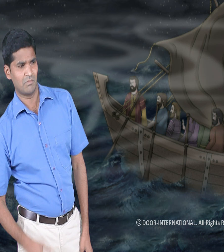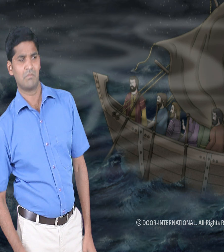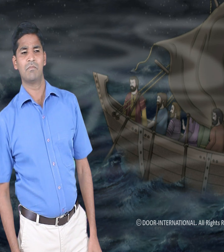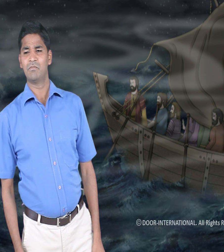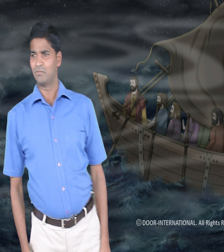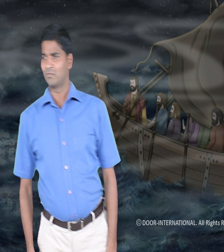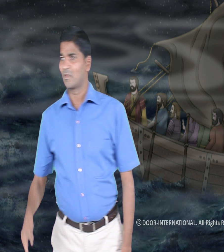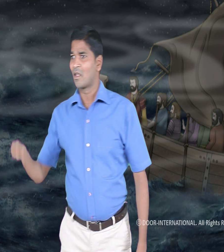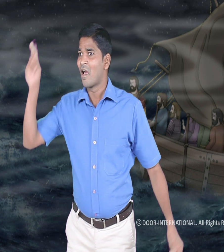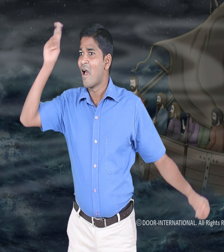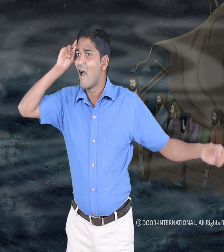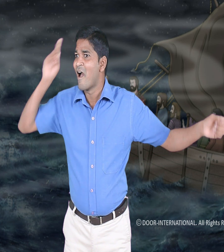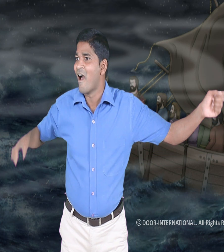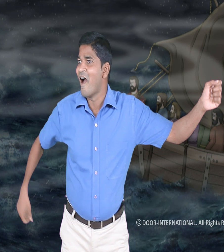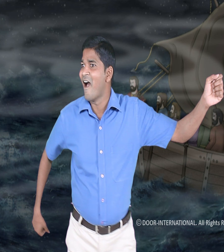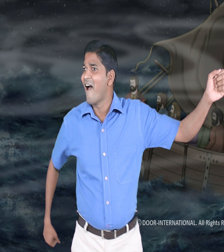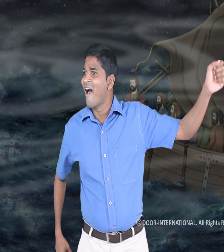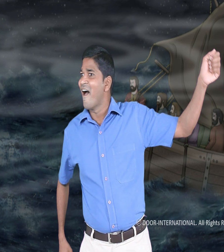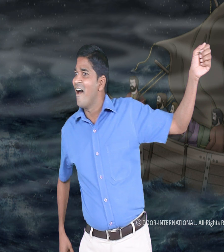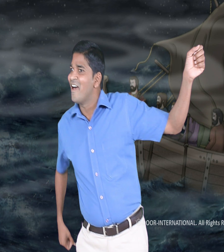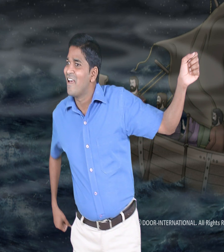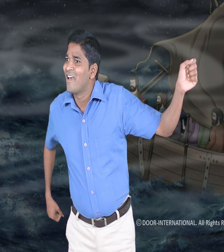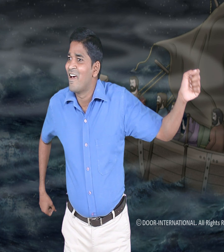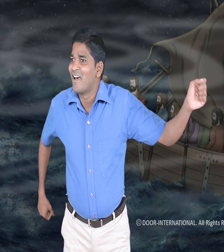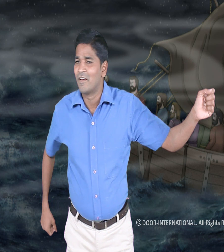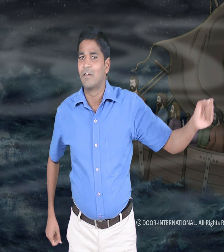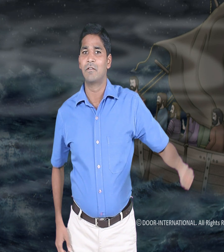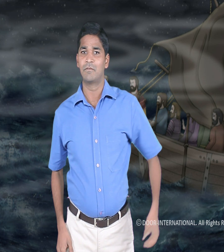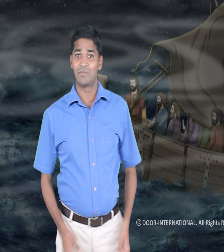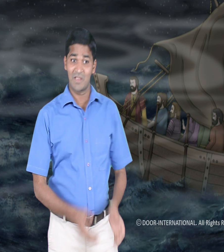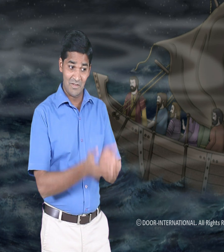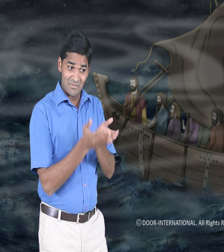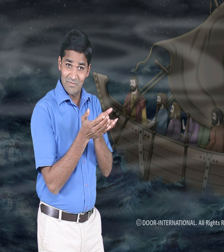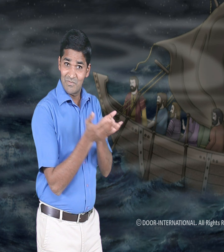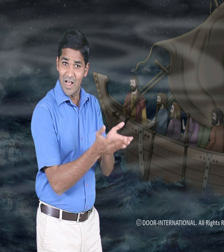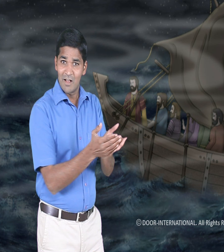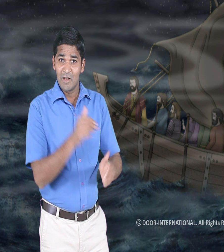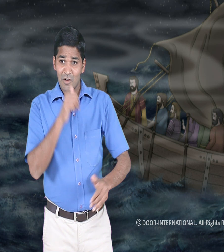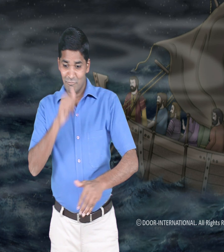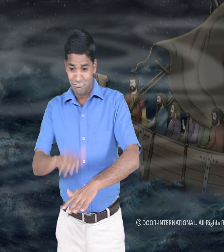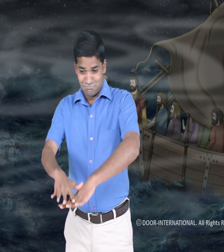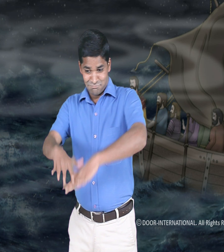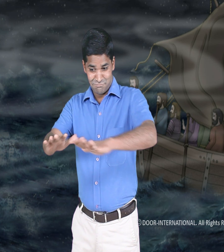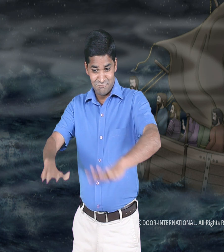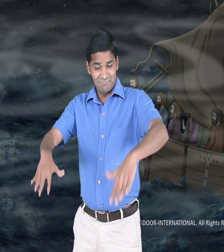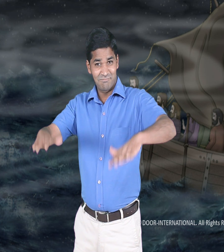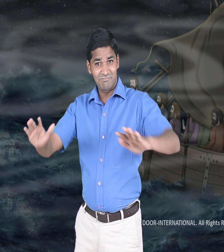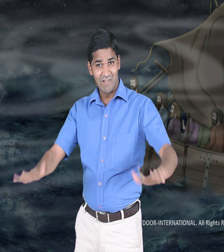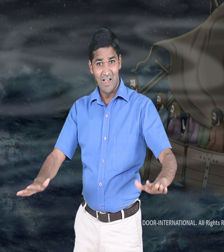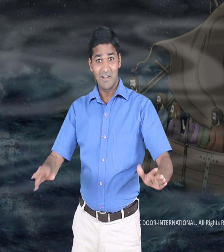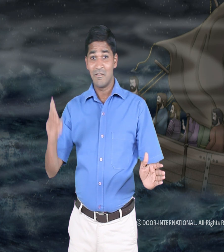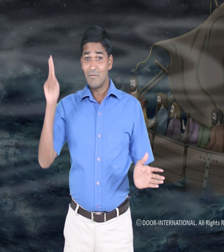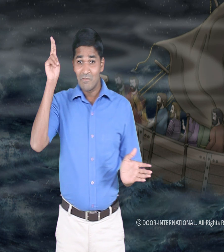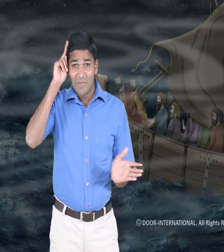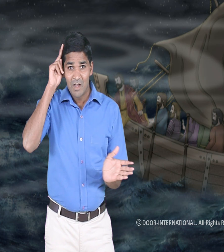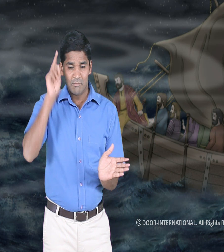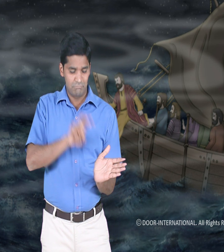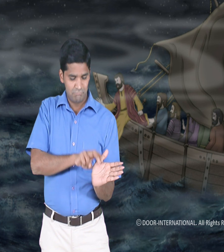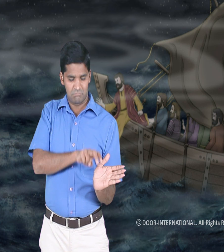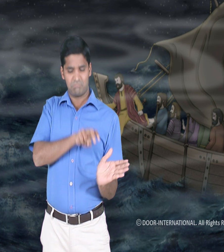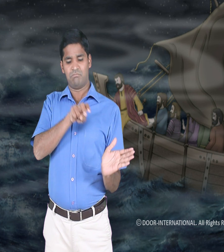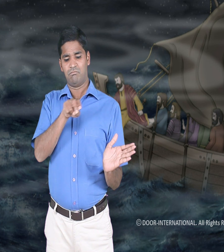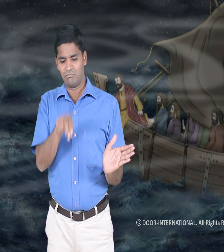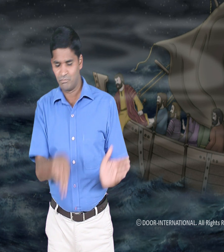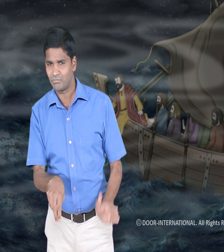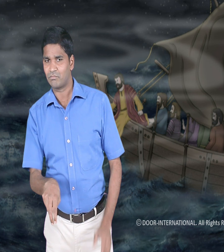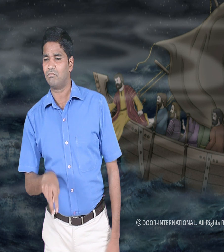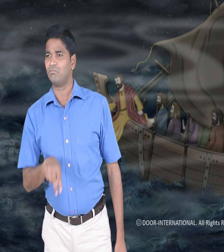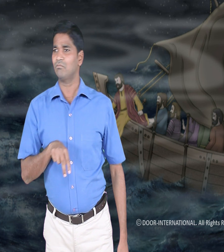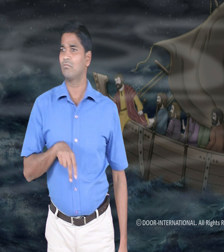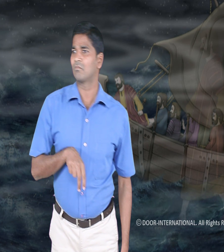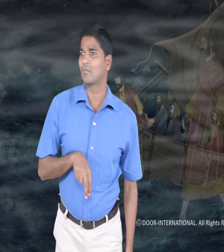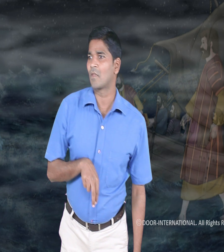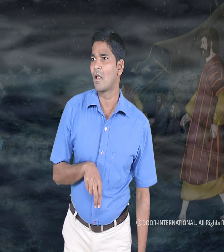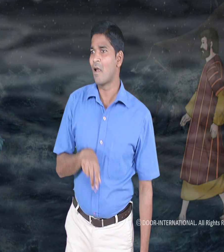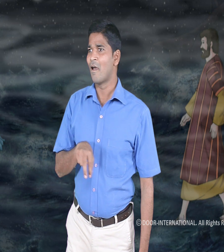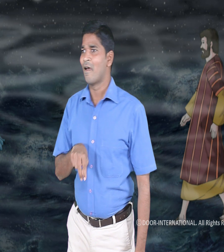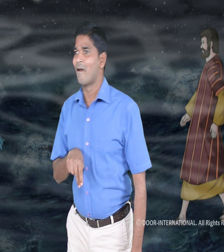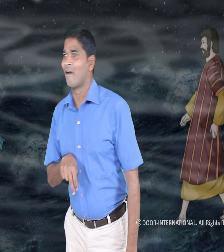“Come,” said Jesus.